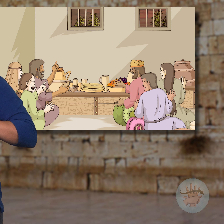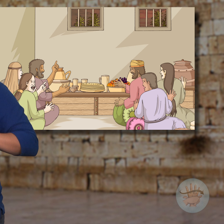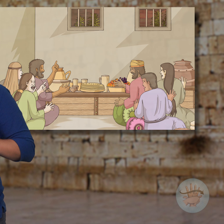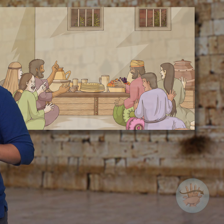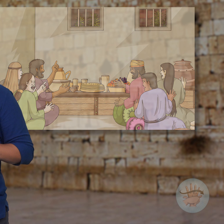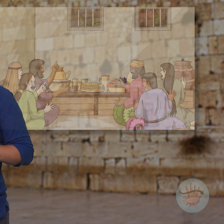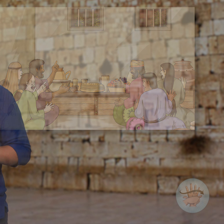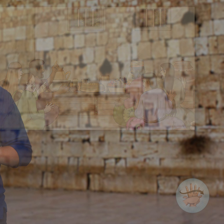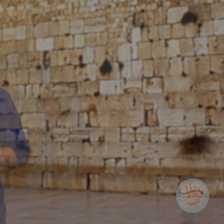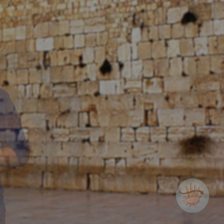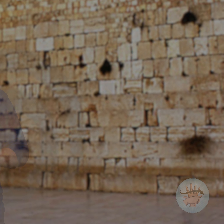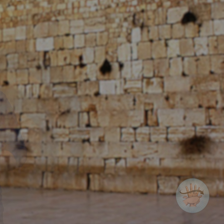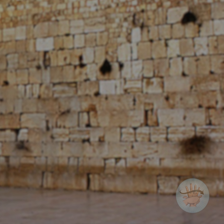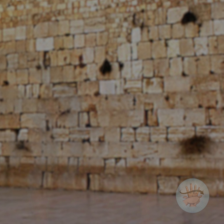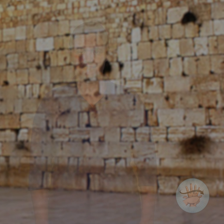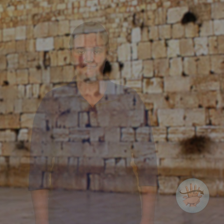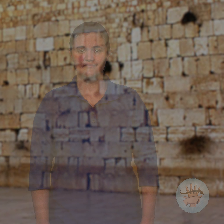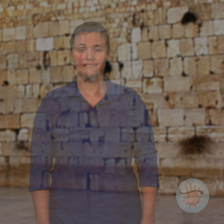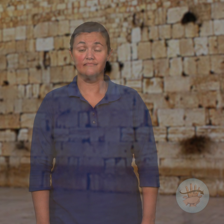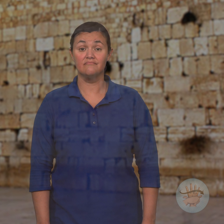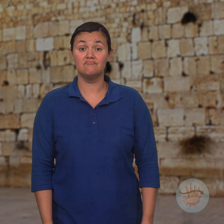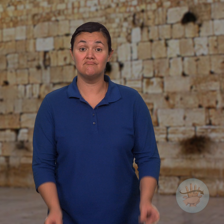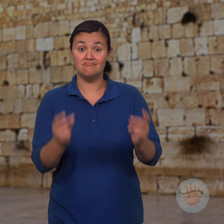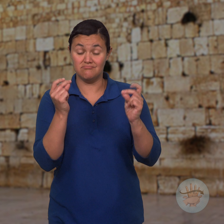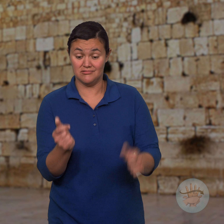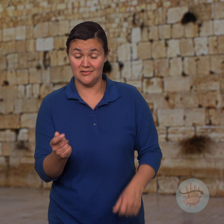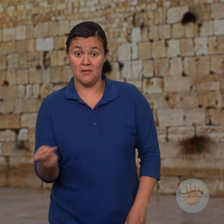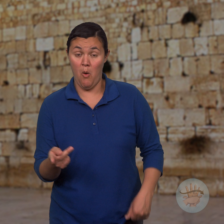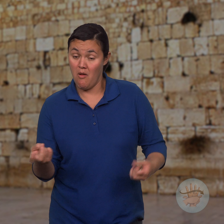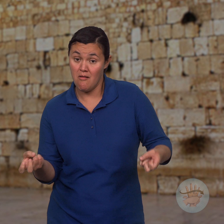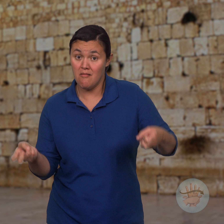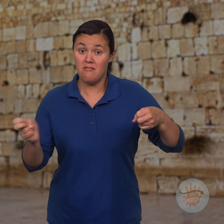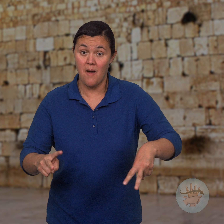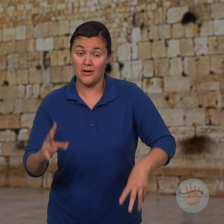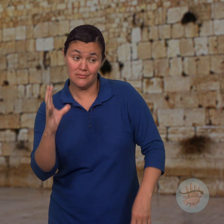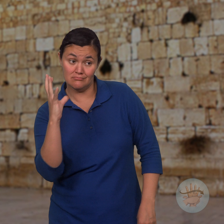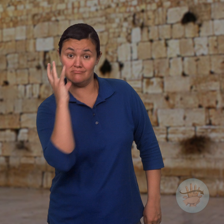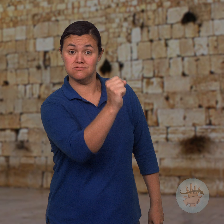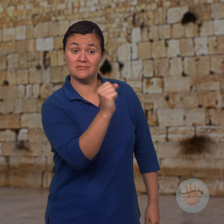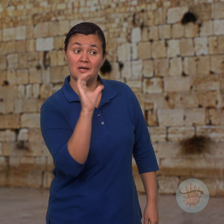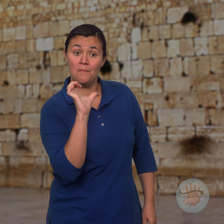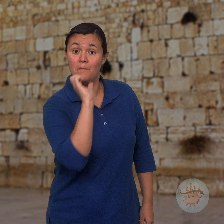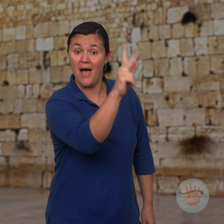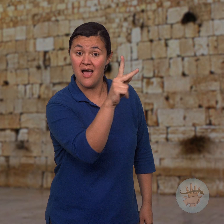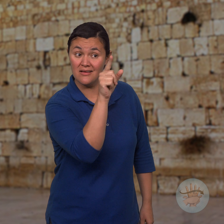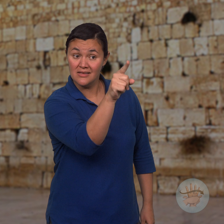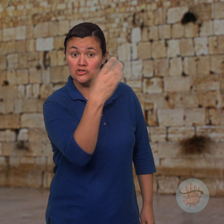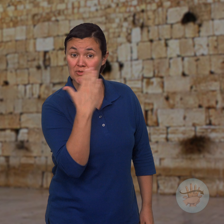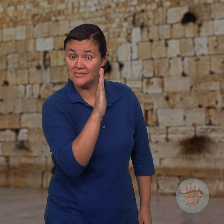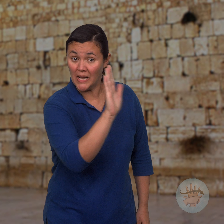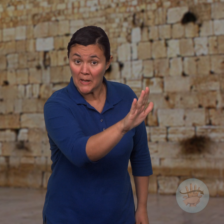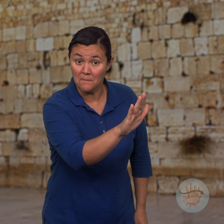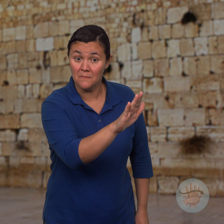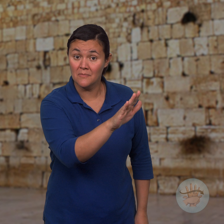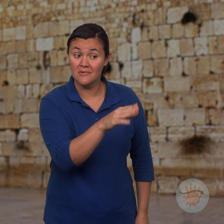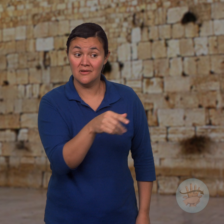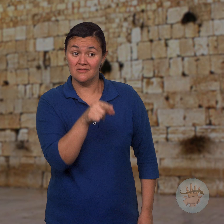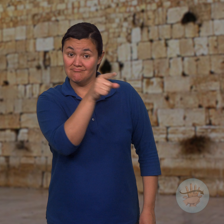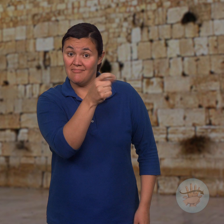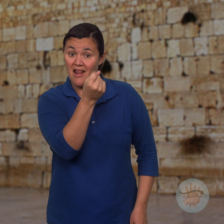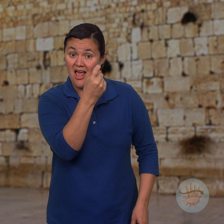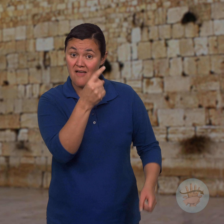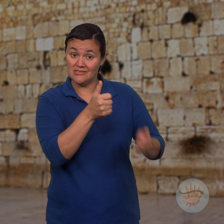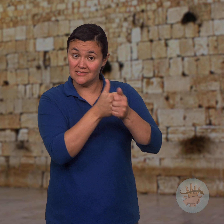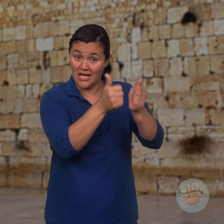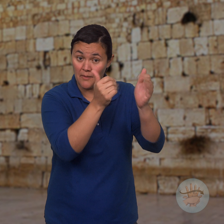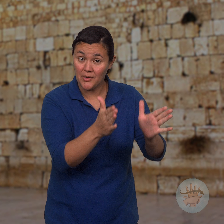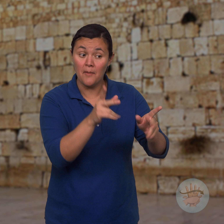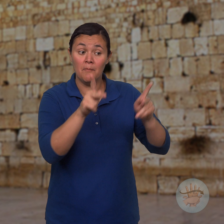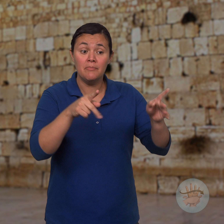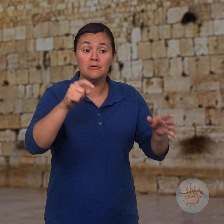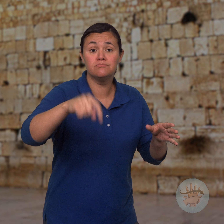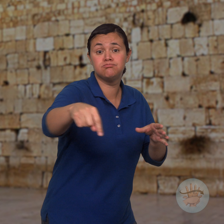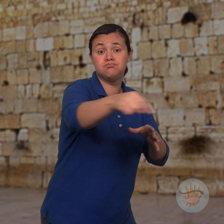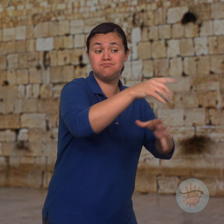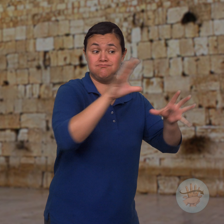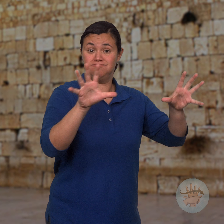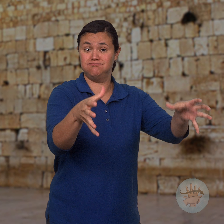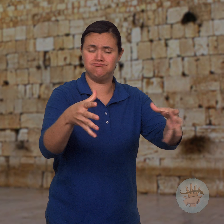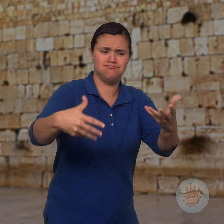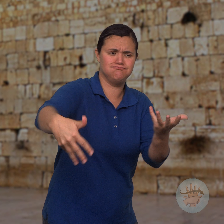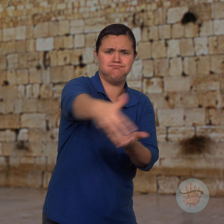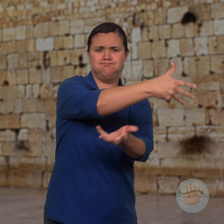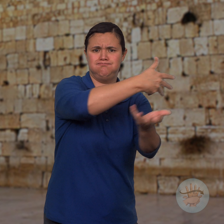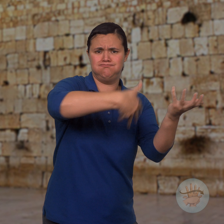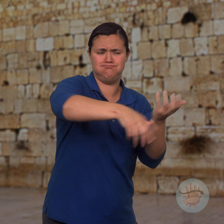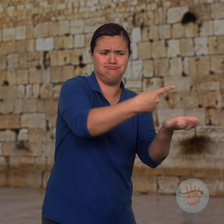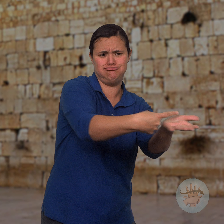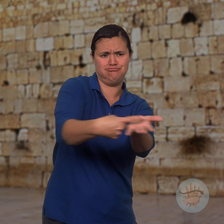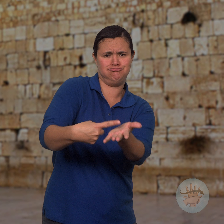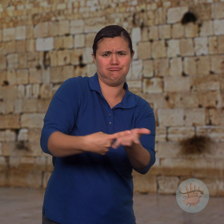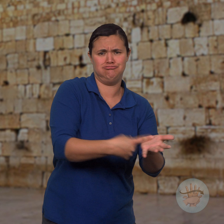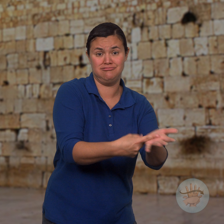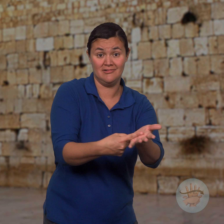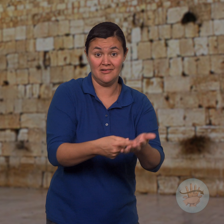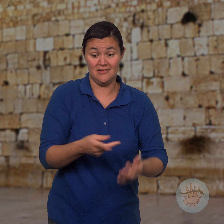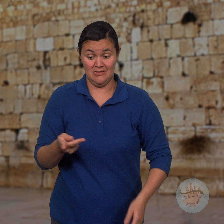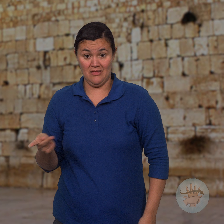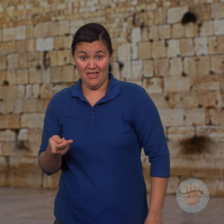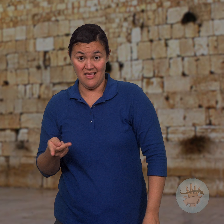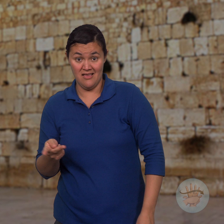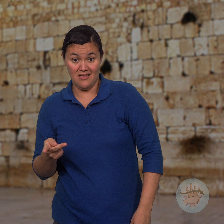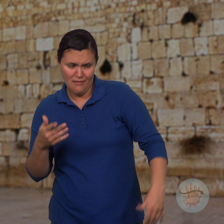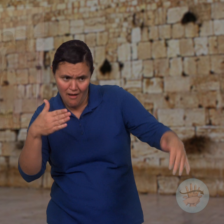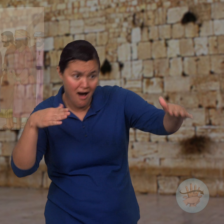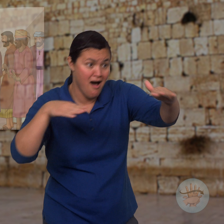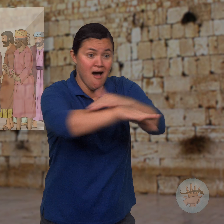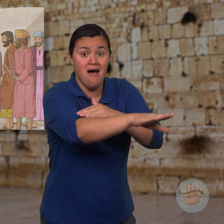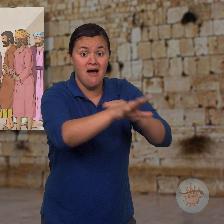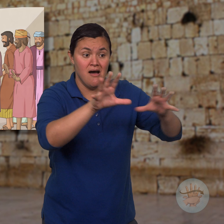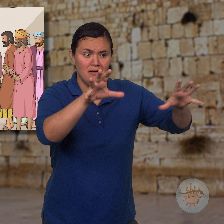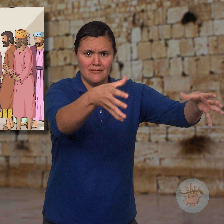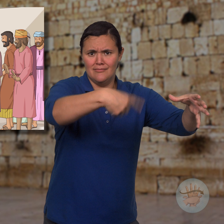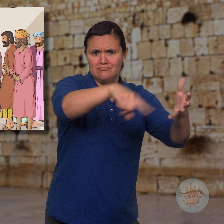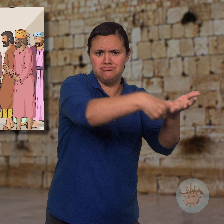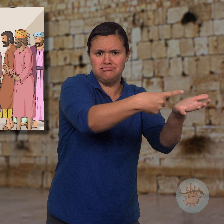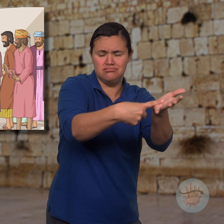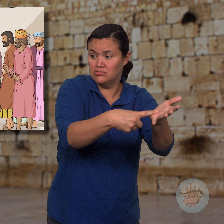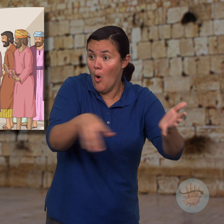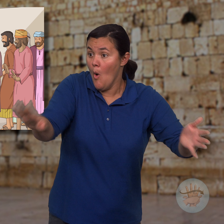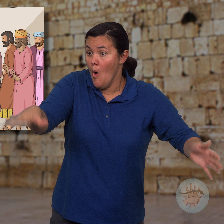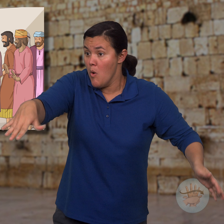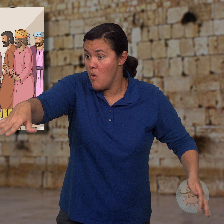And they got up that very hour and returned to Jerusalem.